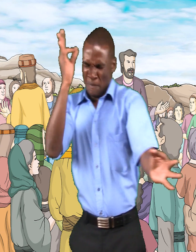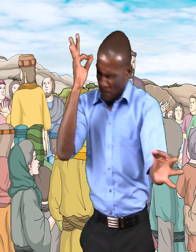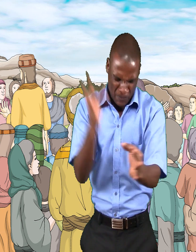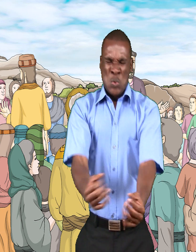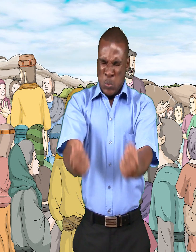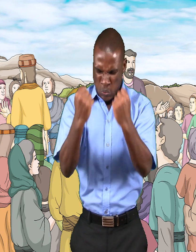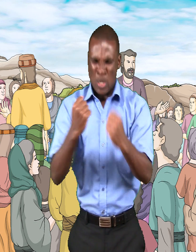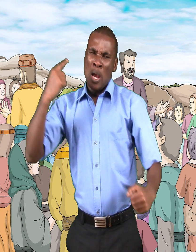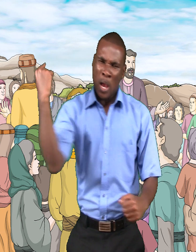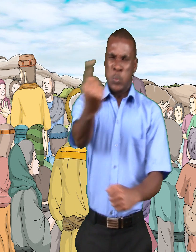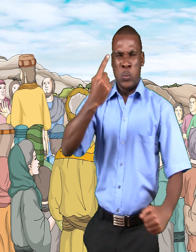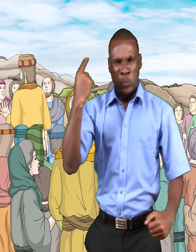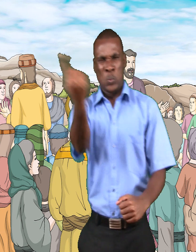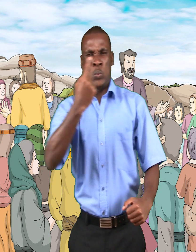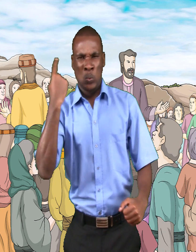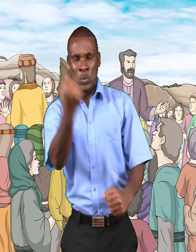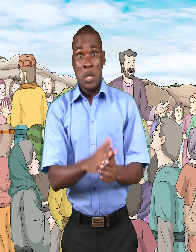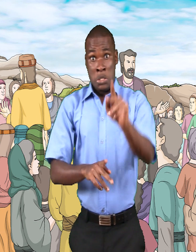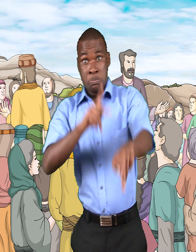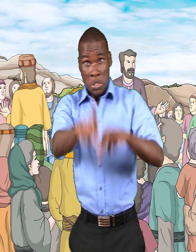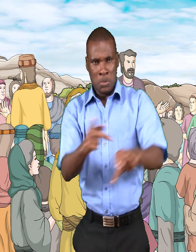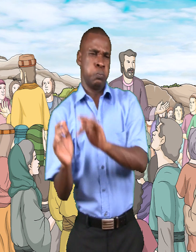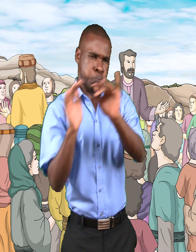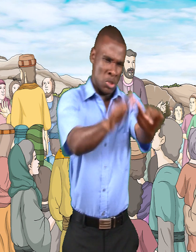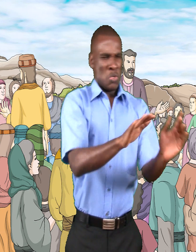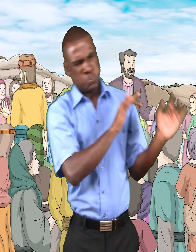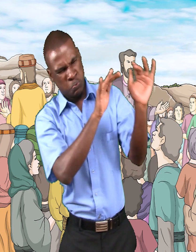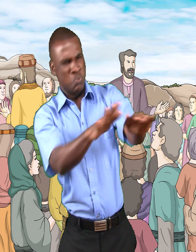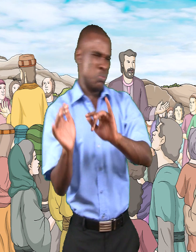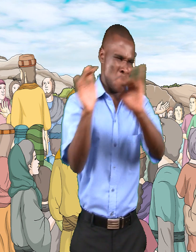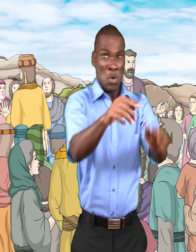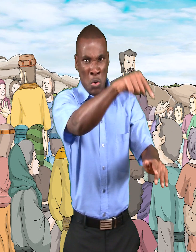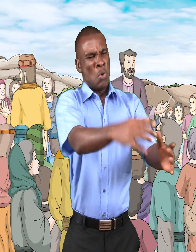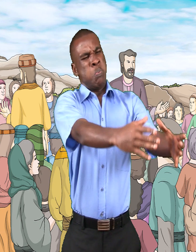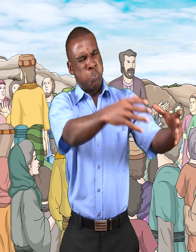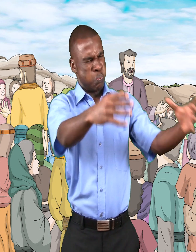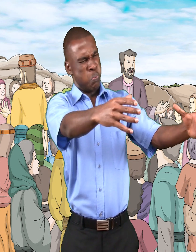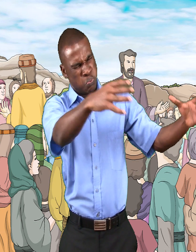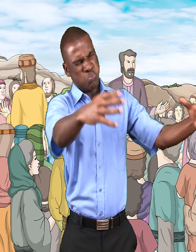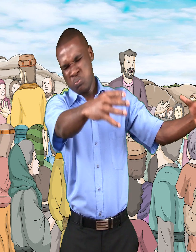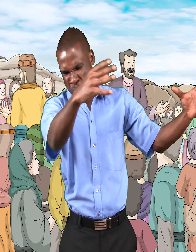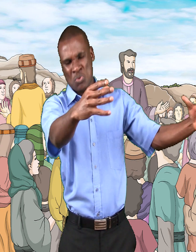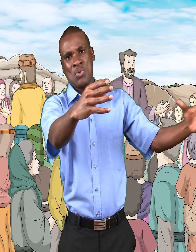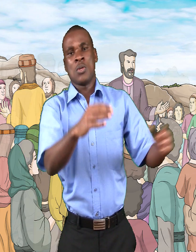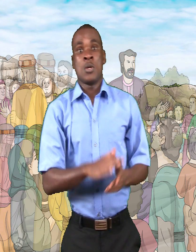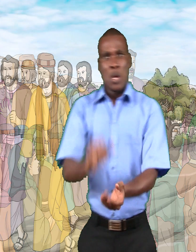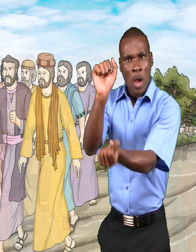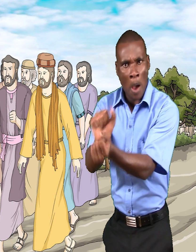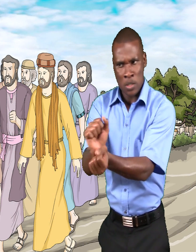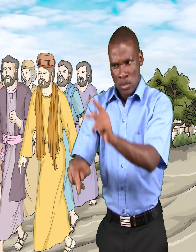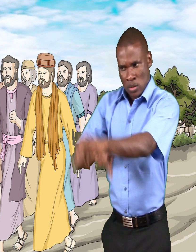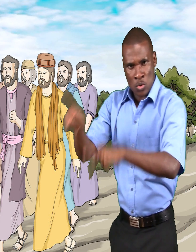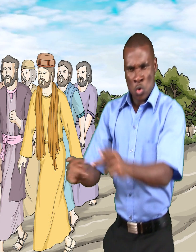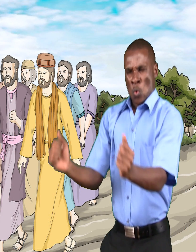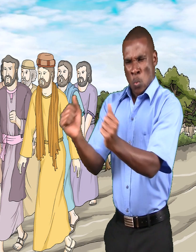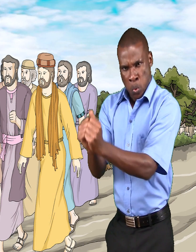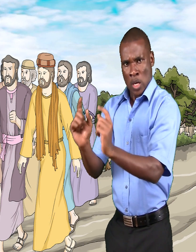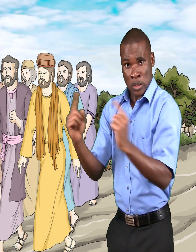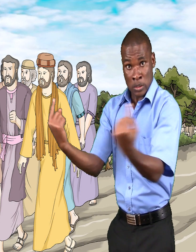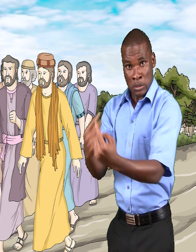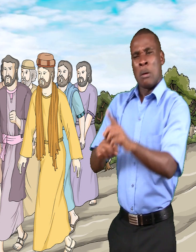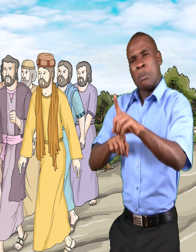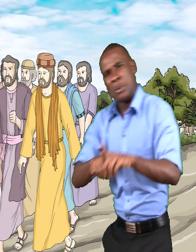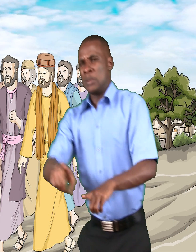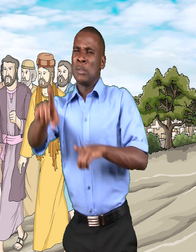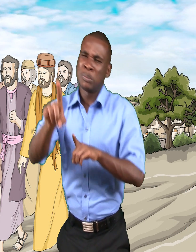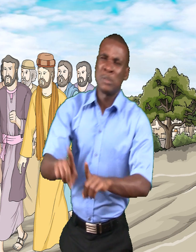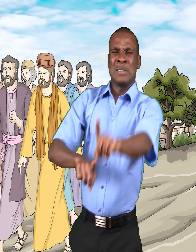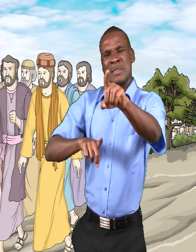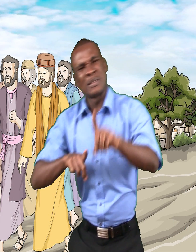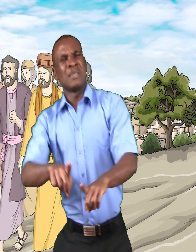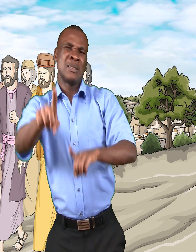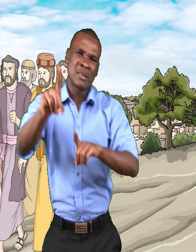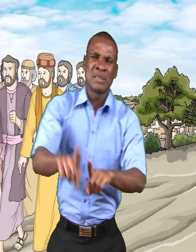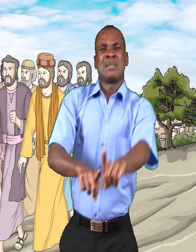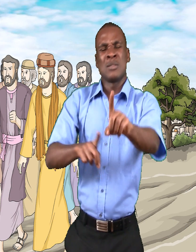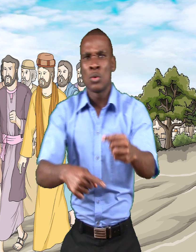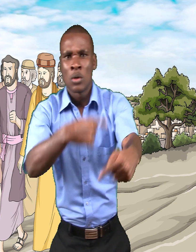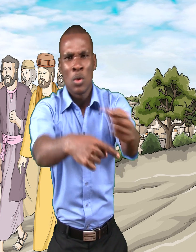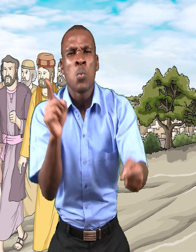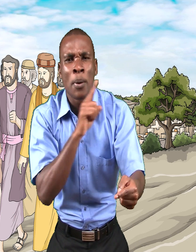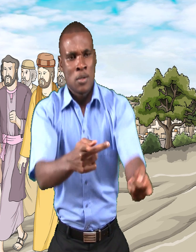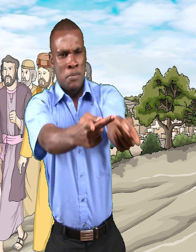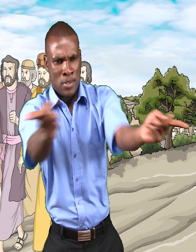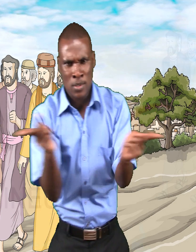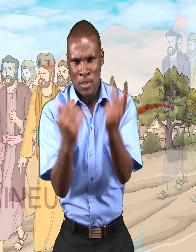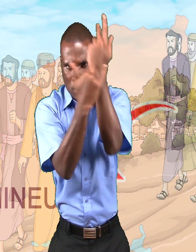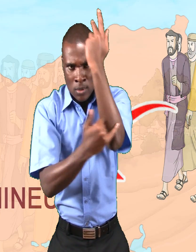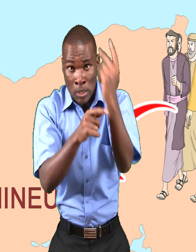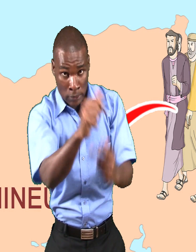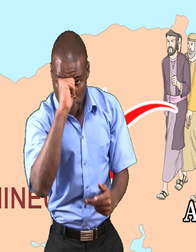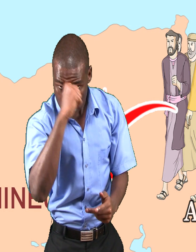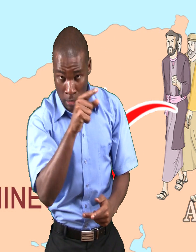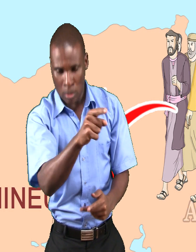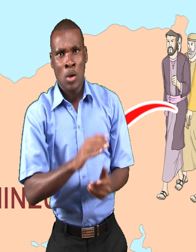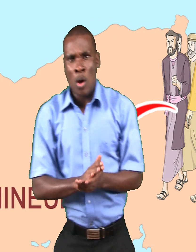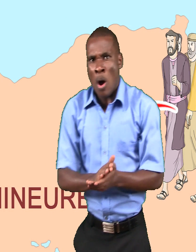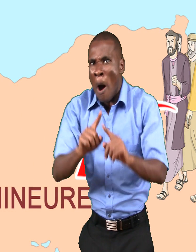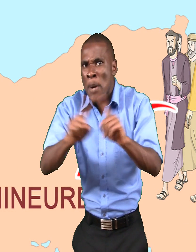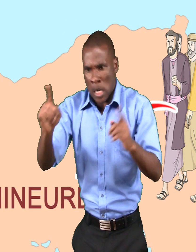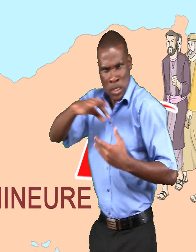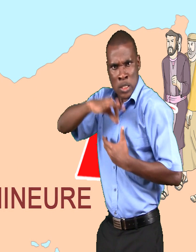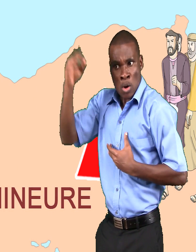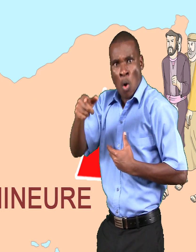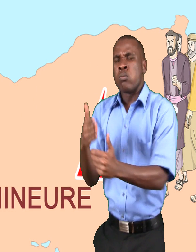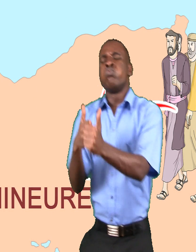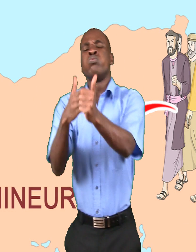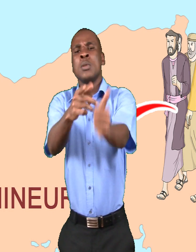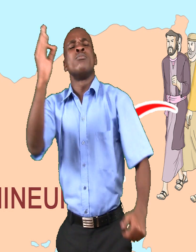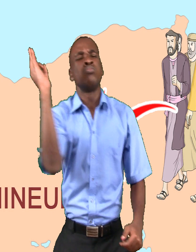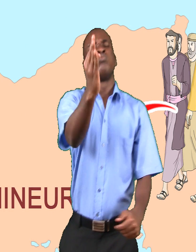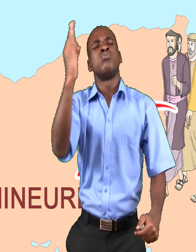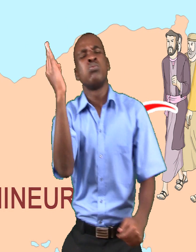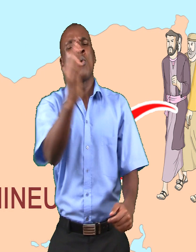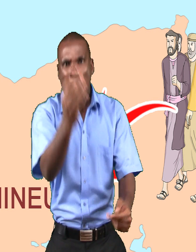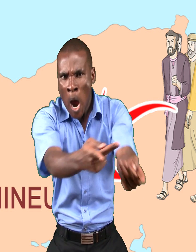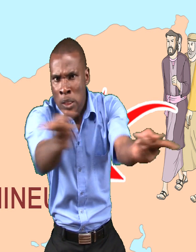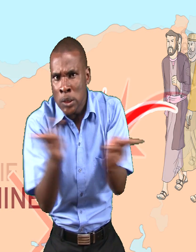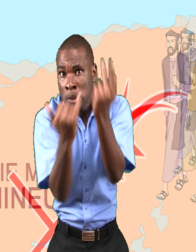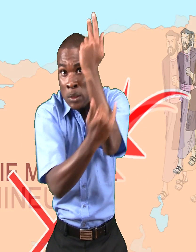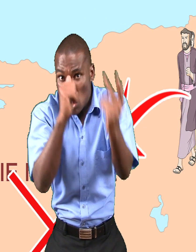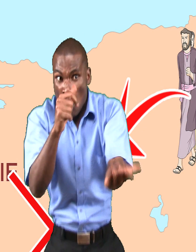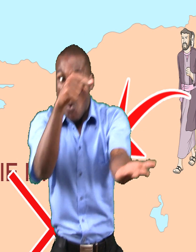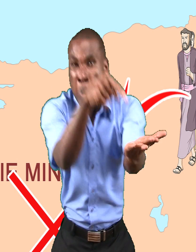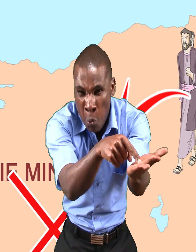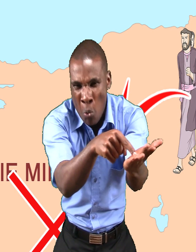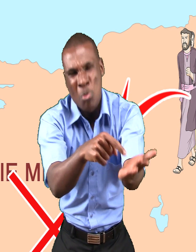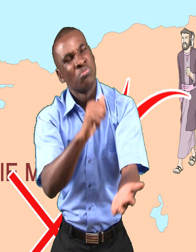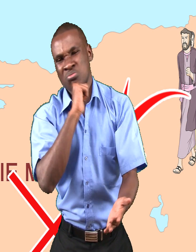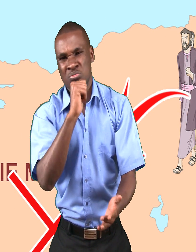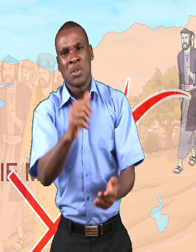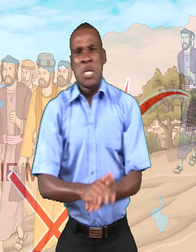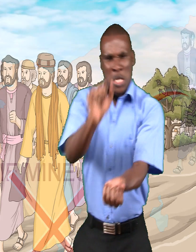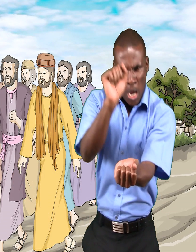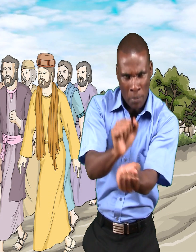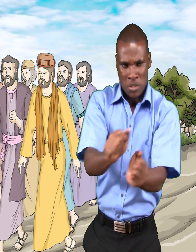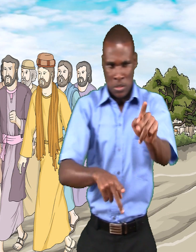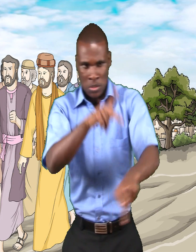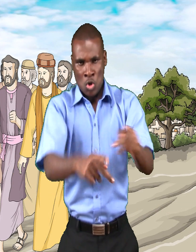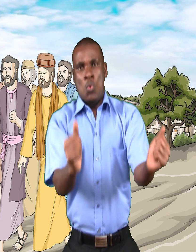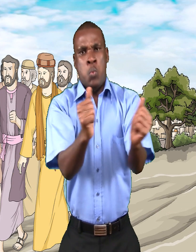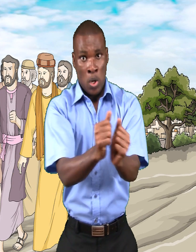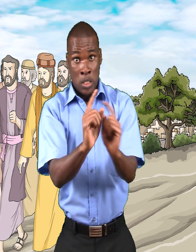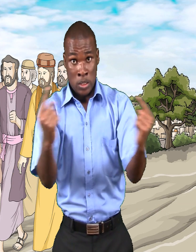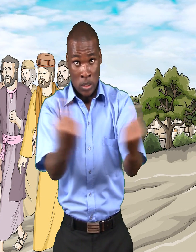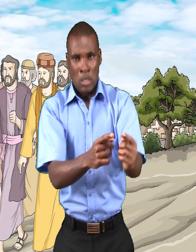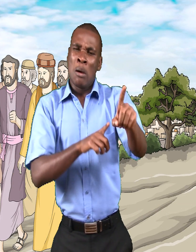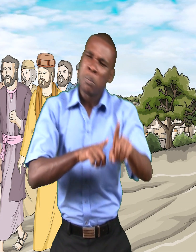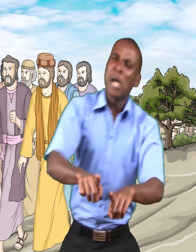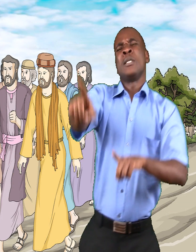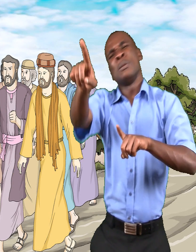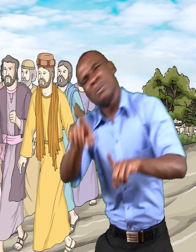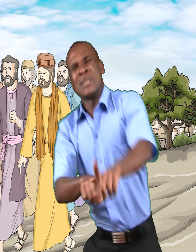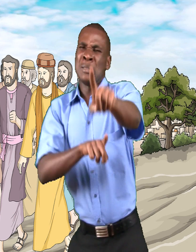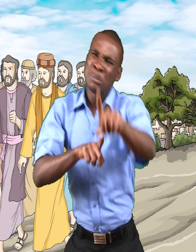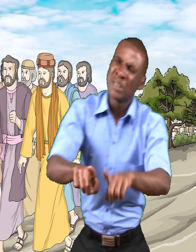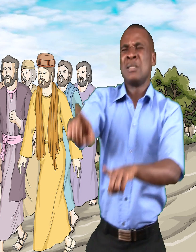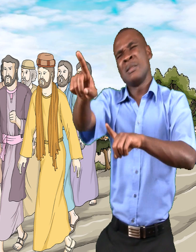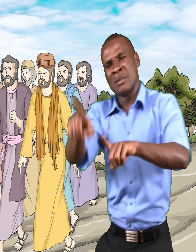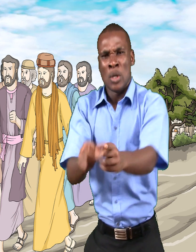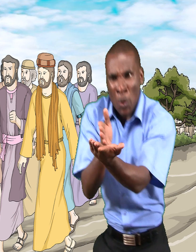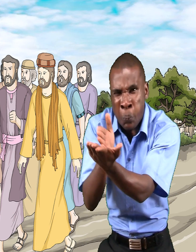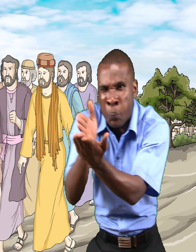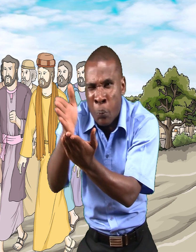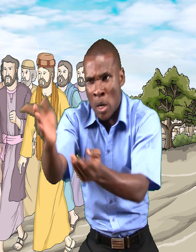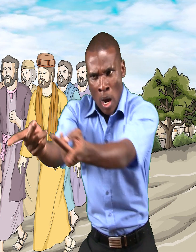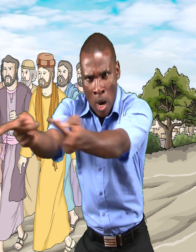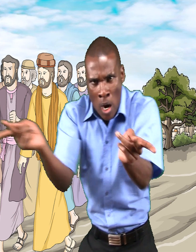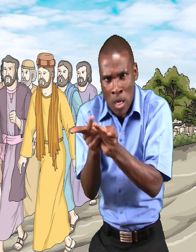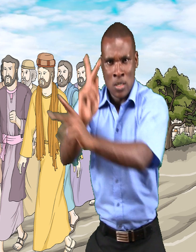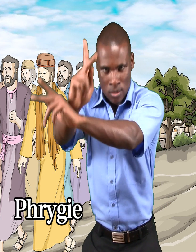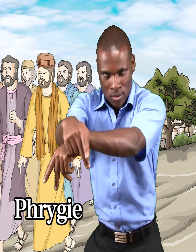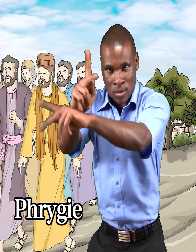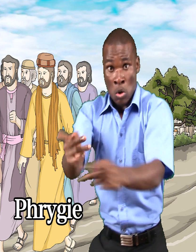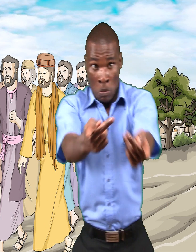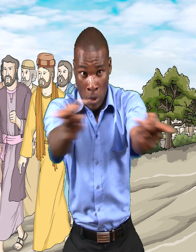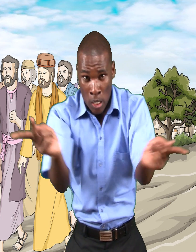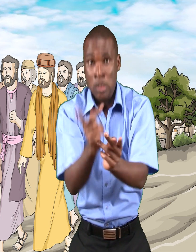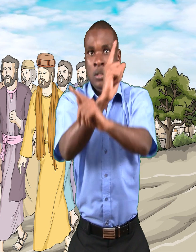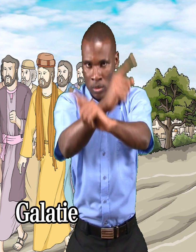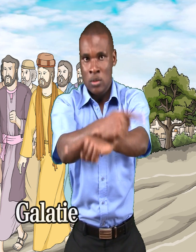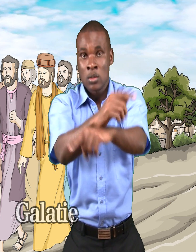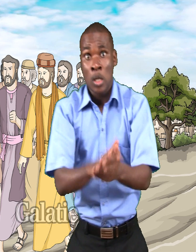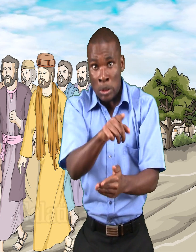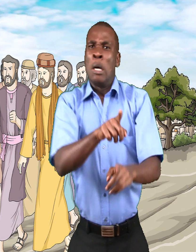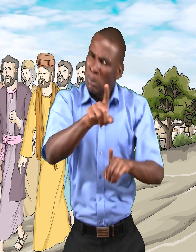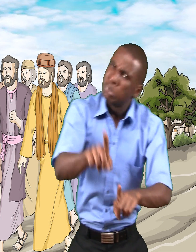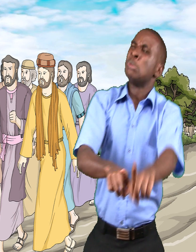After the Holy Spirit had prevented them from speaking the word in the province of Asia, they traveled through the region of Phrygia and Galatia.